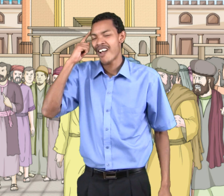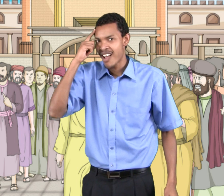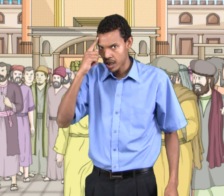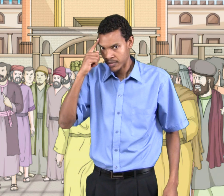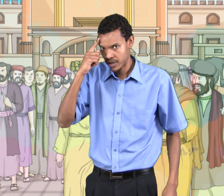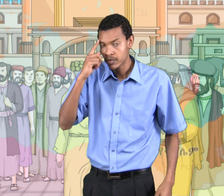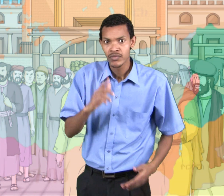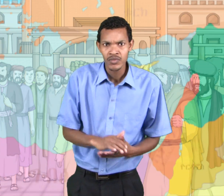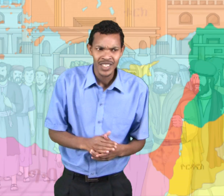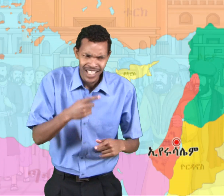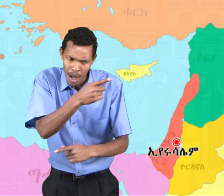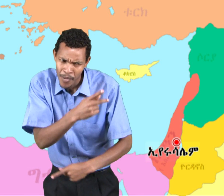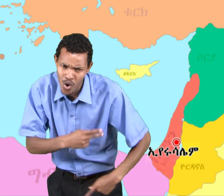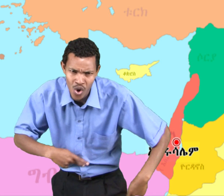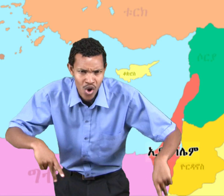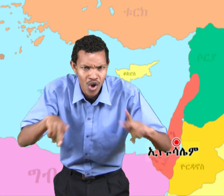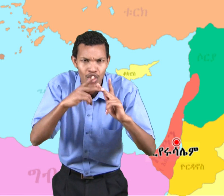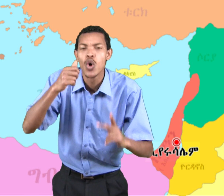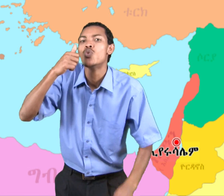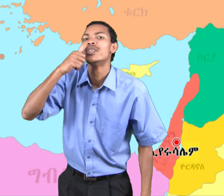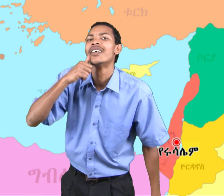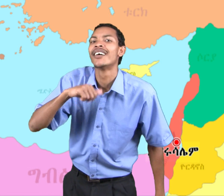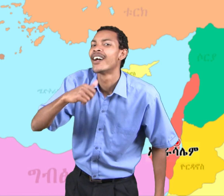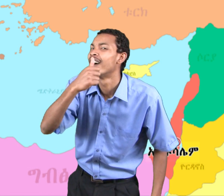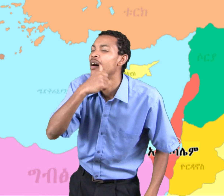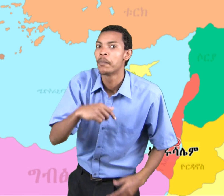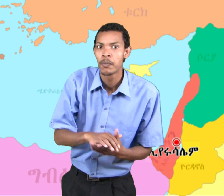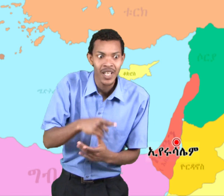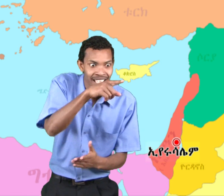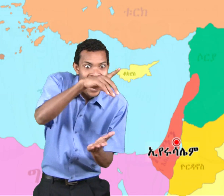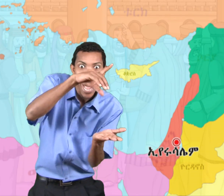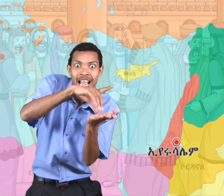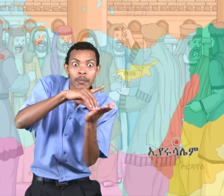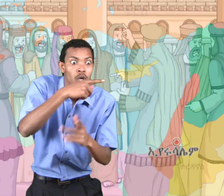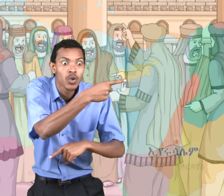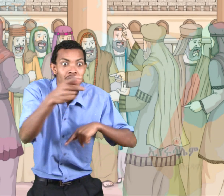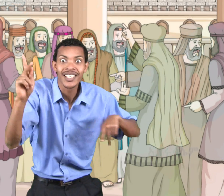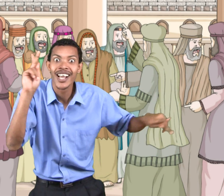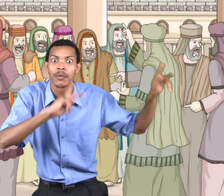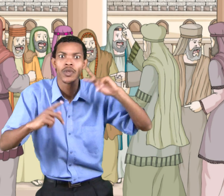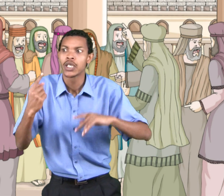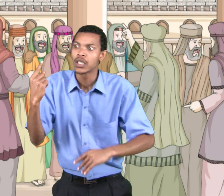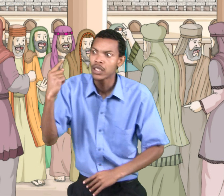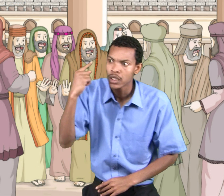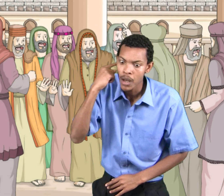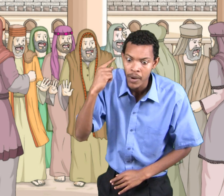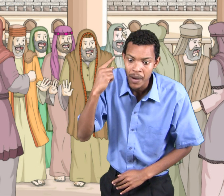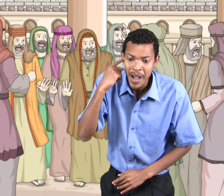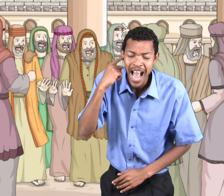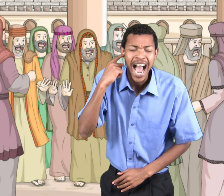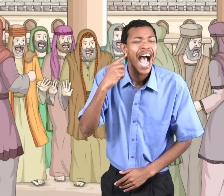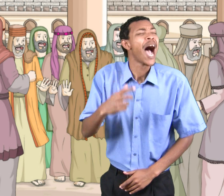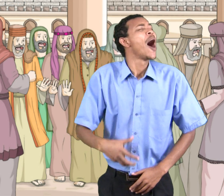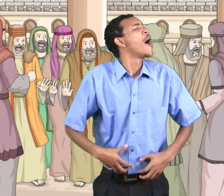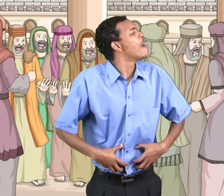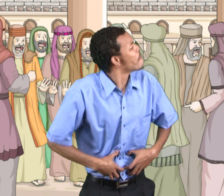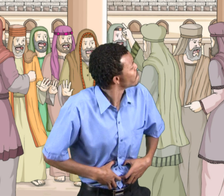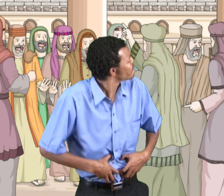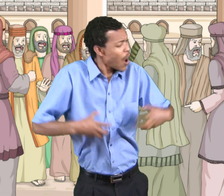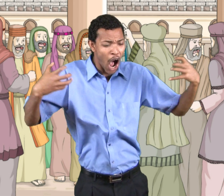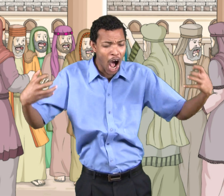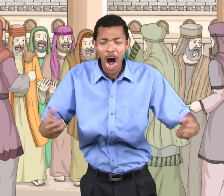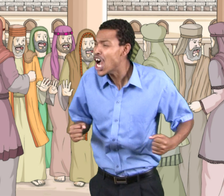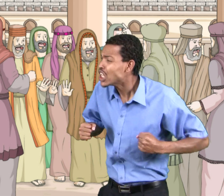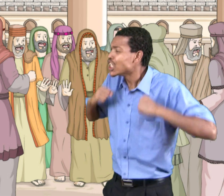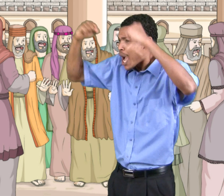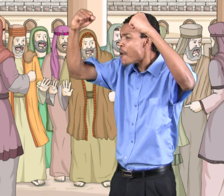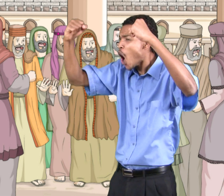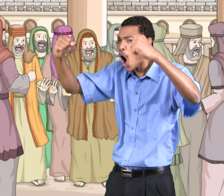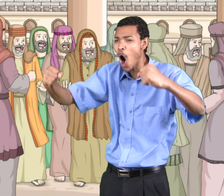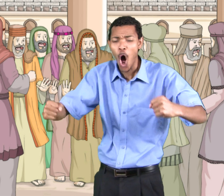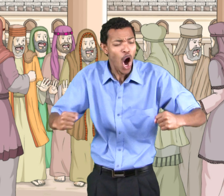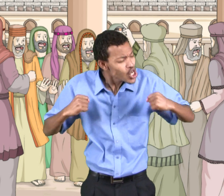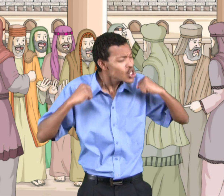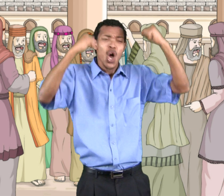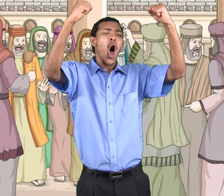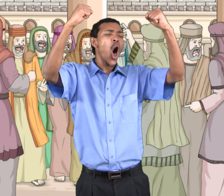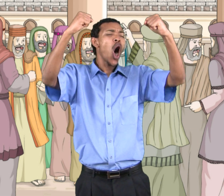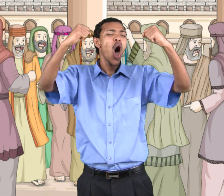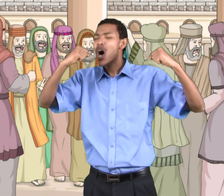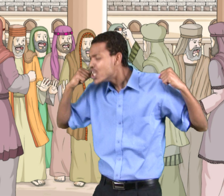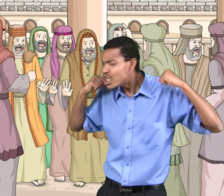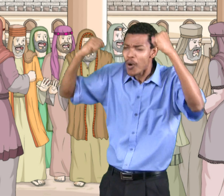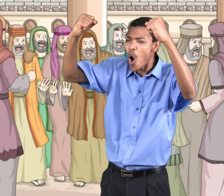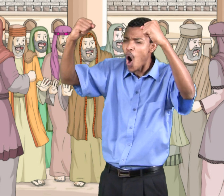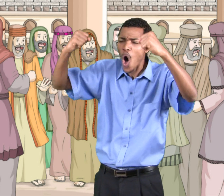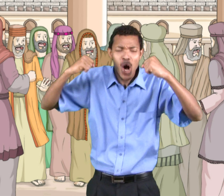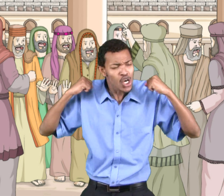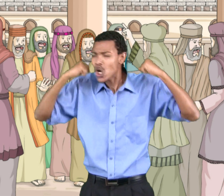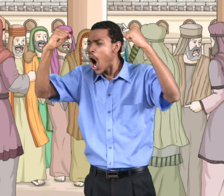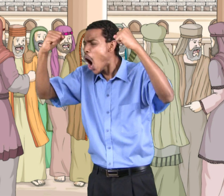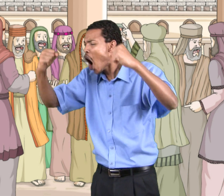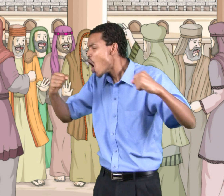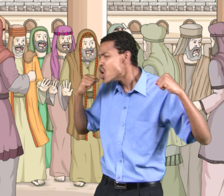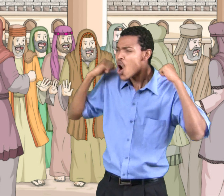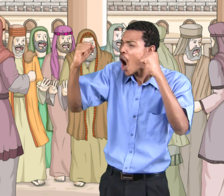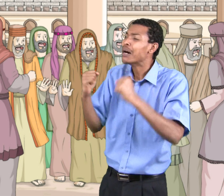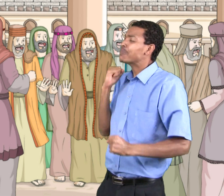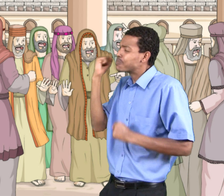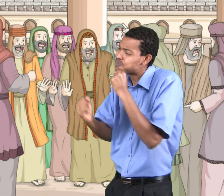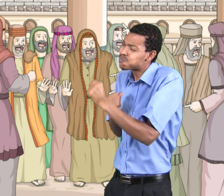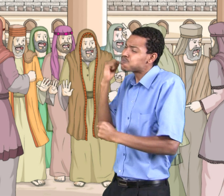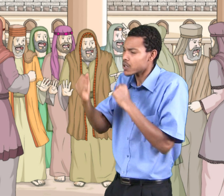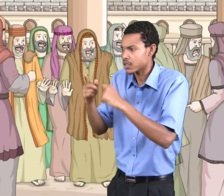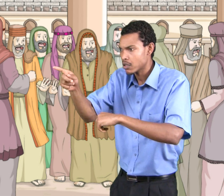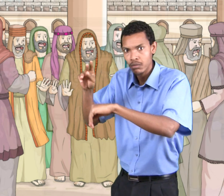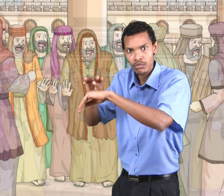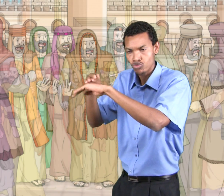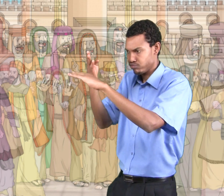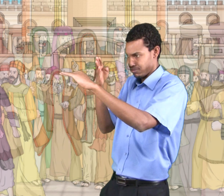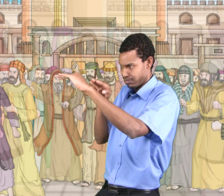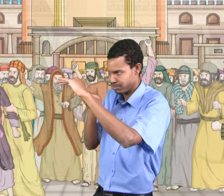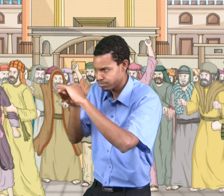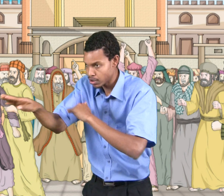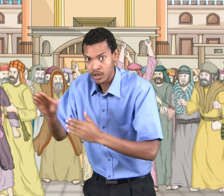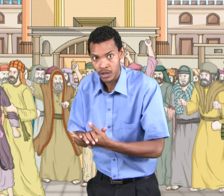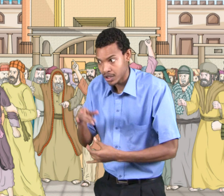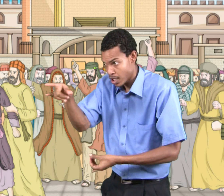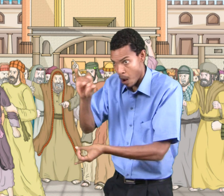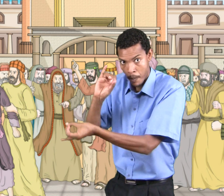The whole city was stirred up, and the people rushed together.